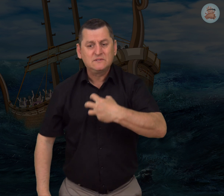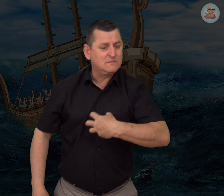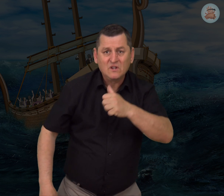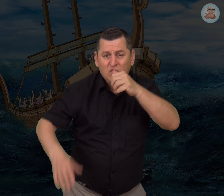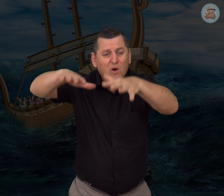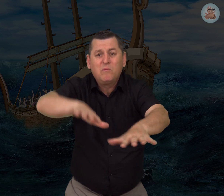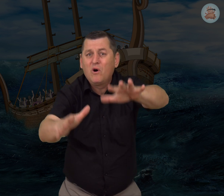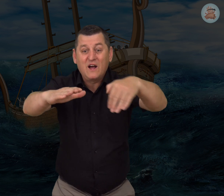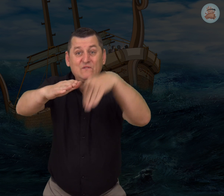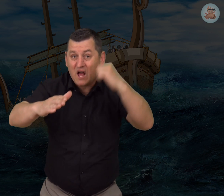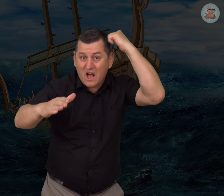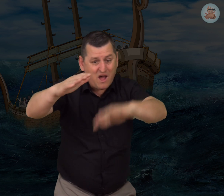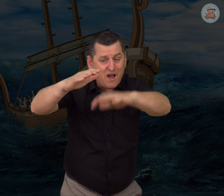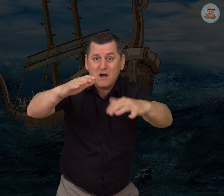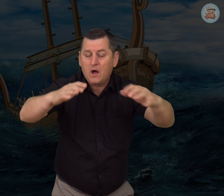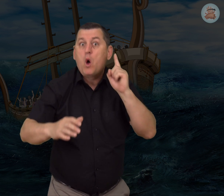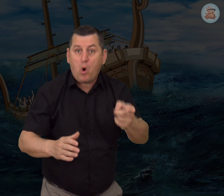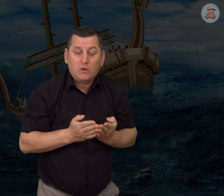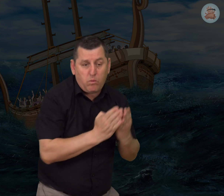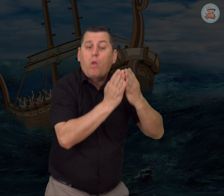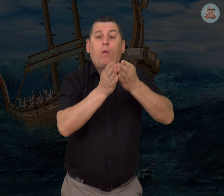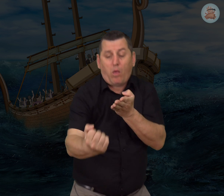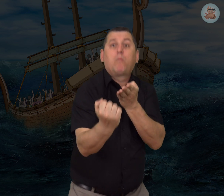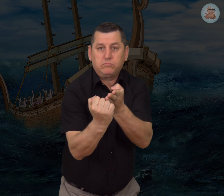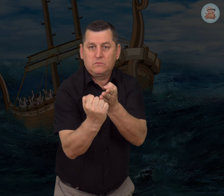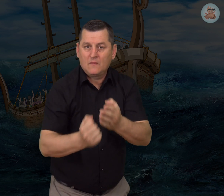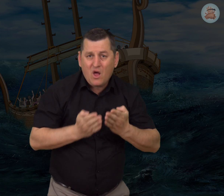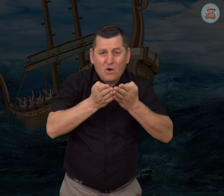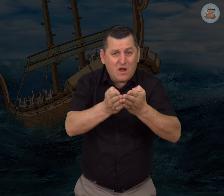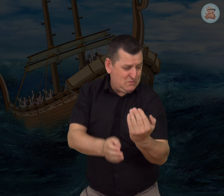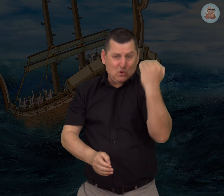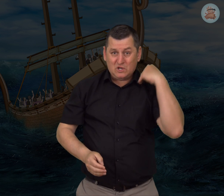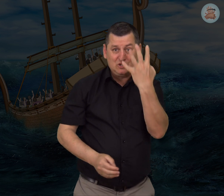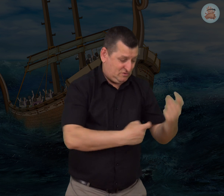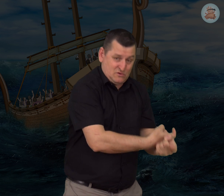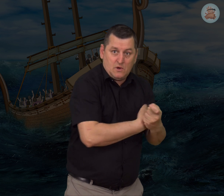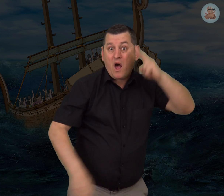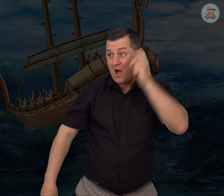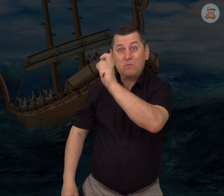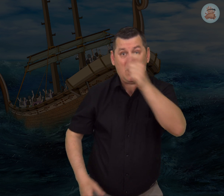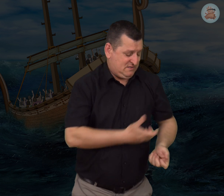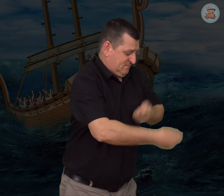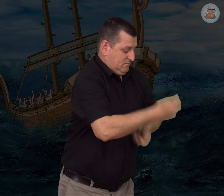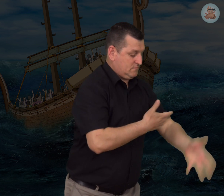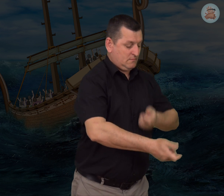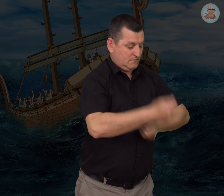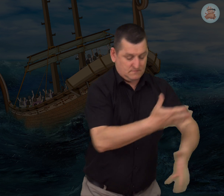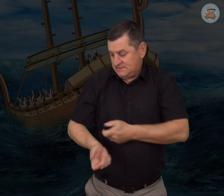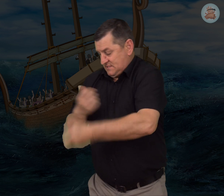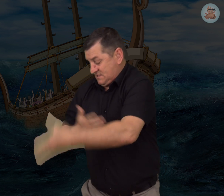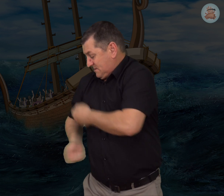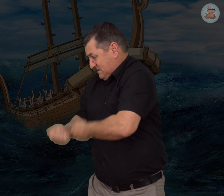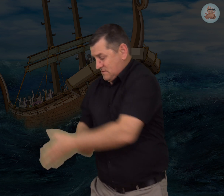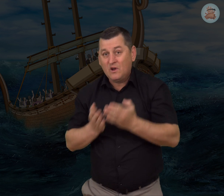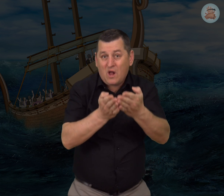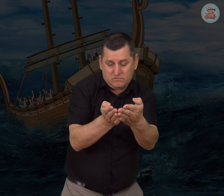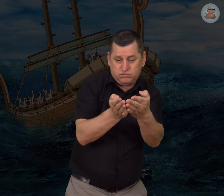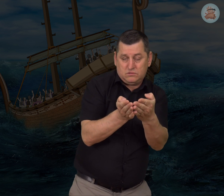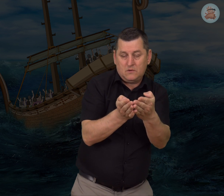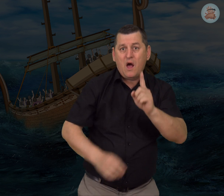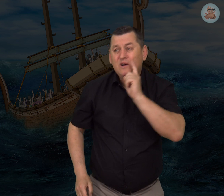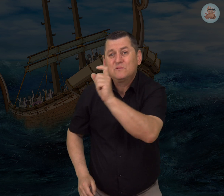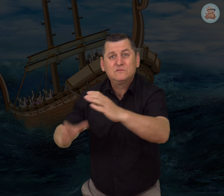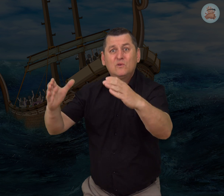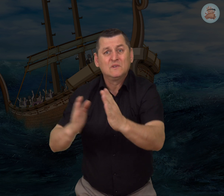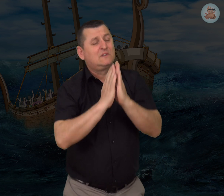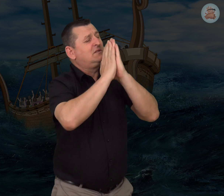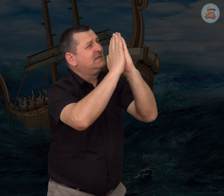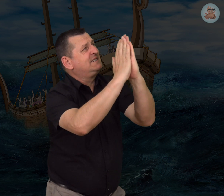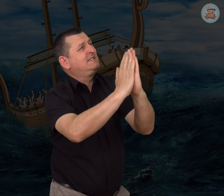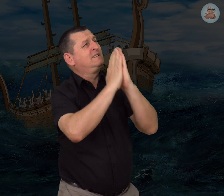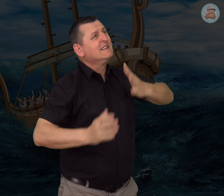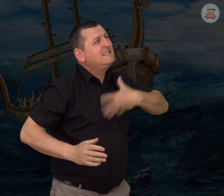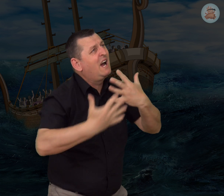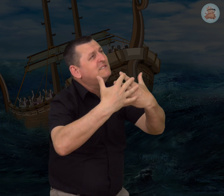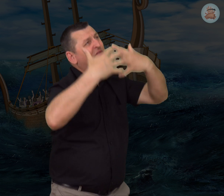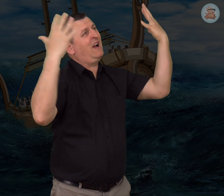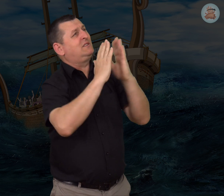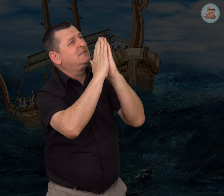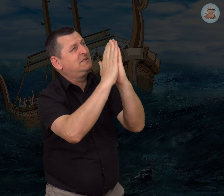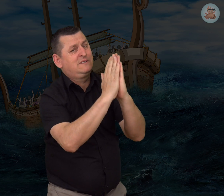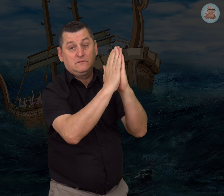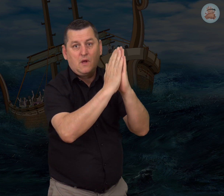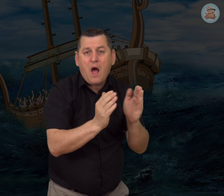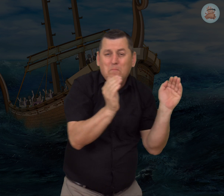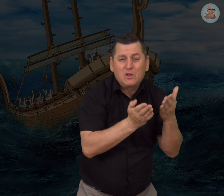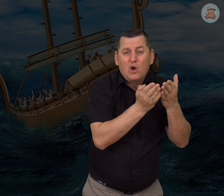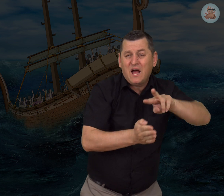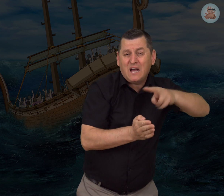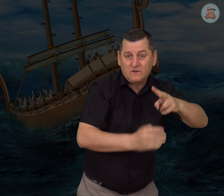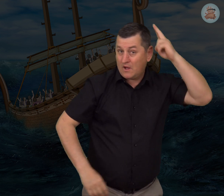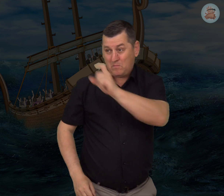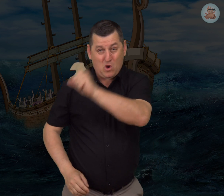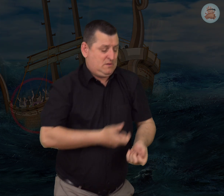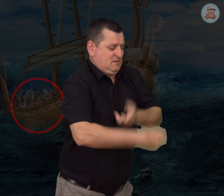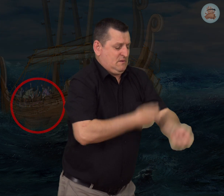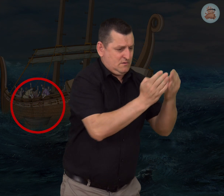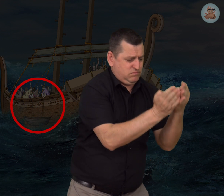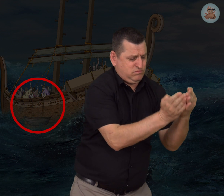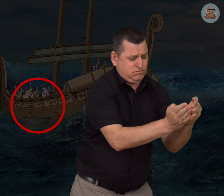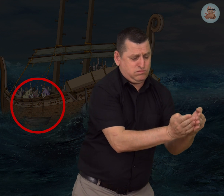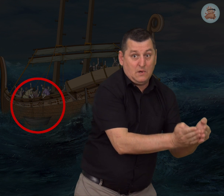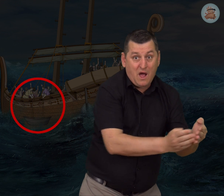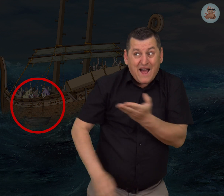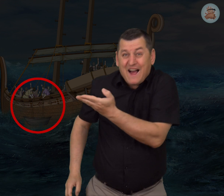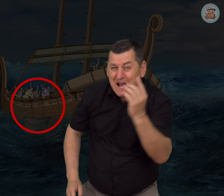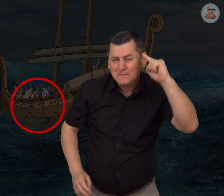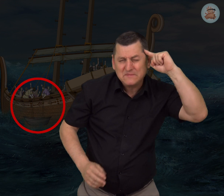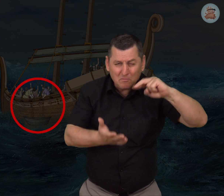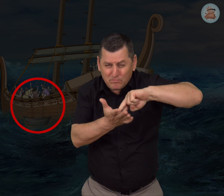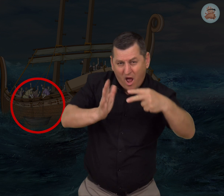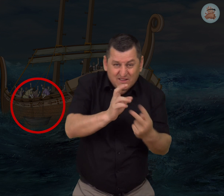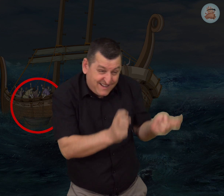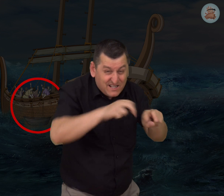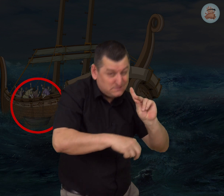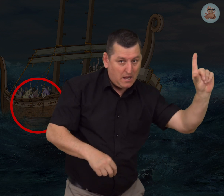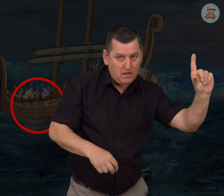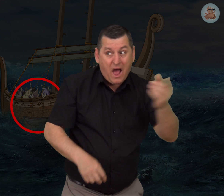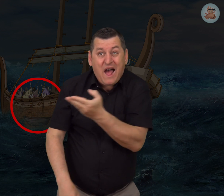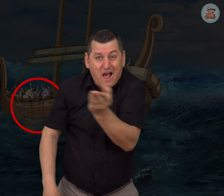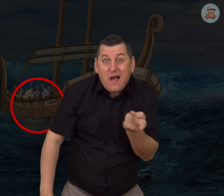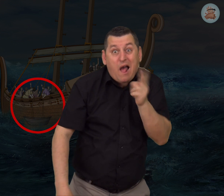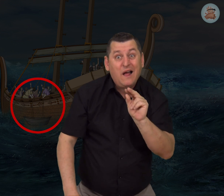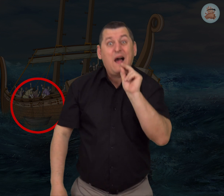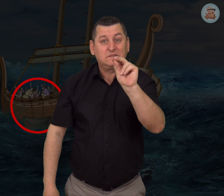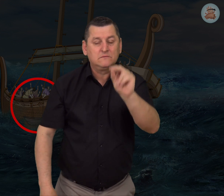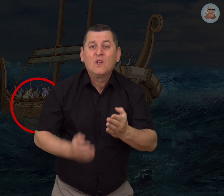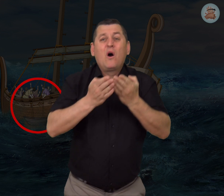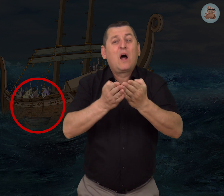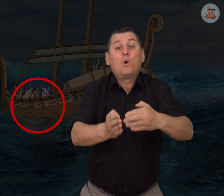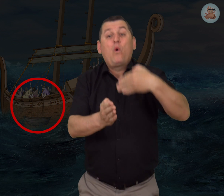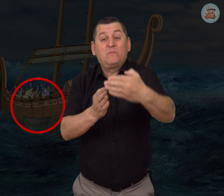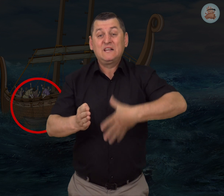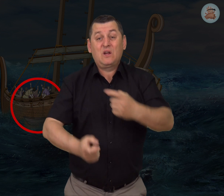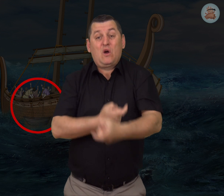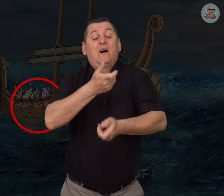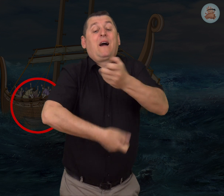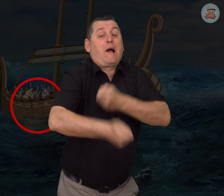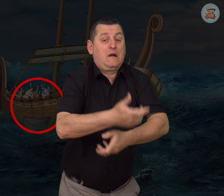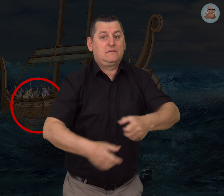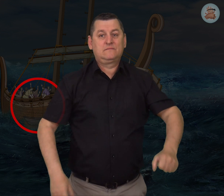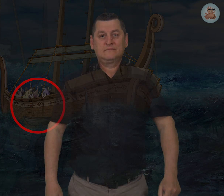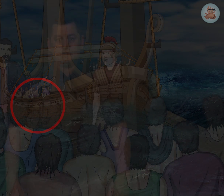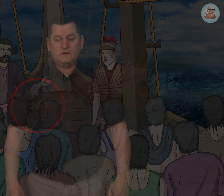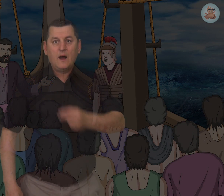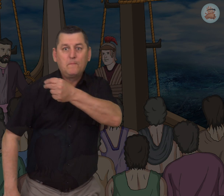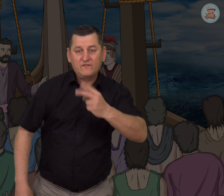Fearing that we would run aground on the rocks, they dropped four anchors from the stern and prayed for daybreak. Meanwhile, the sailors attempted to escape from the ship. Pretending to lower anchors from the bow, they let the lifeboat down into the sea.